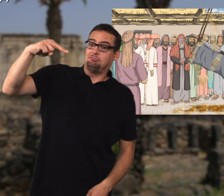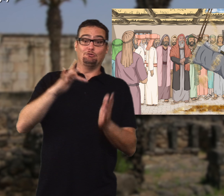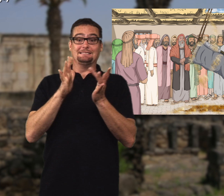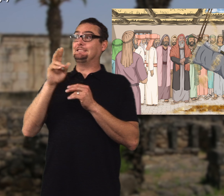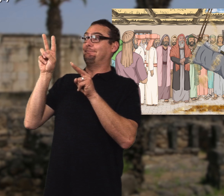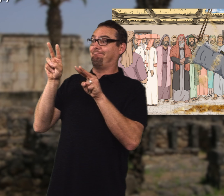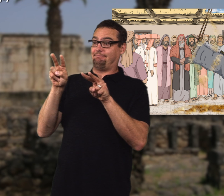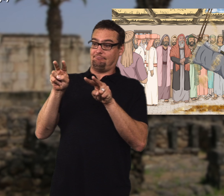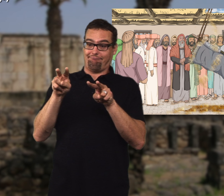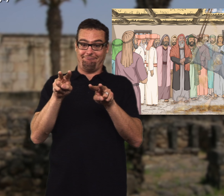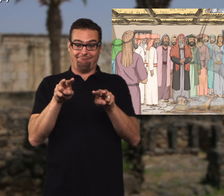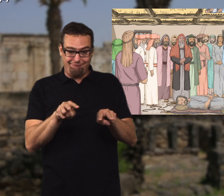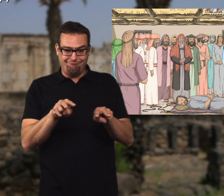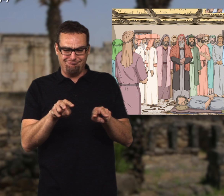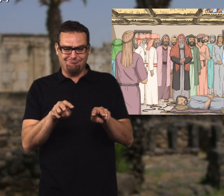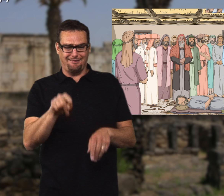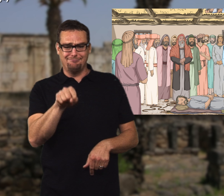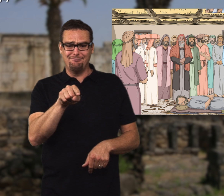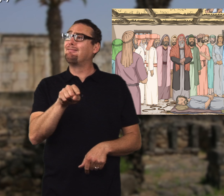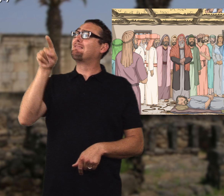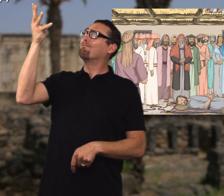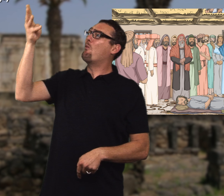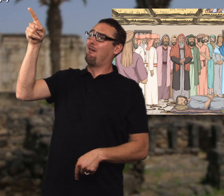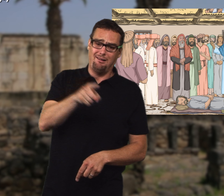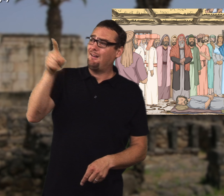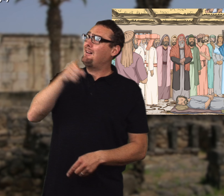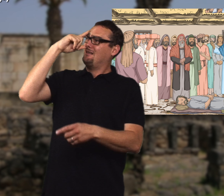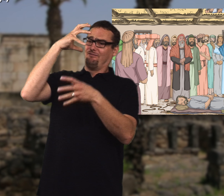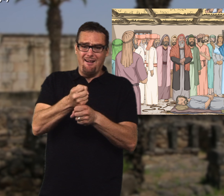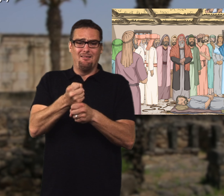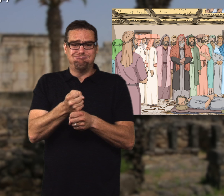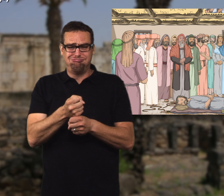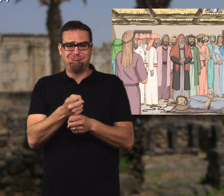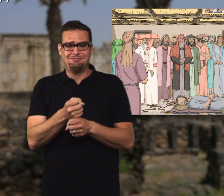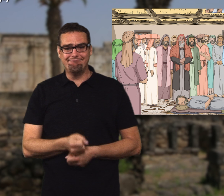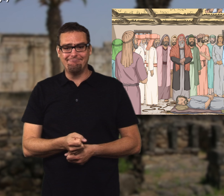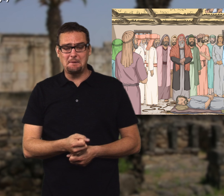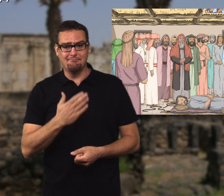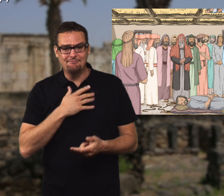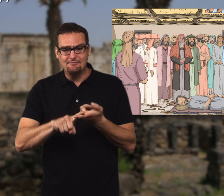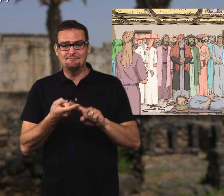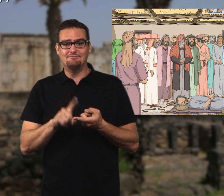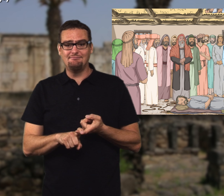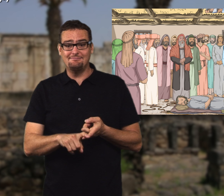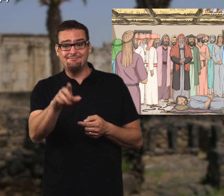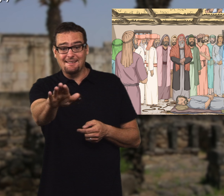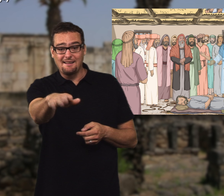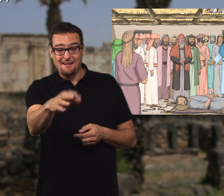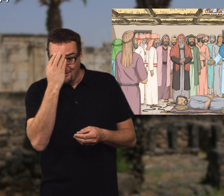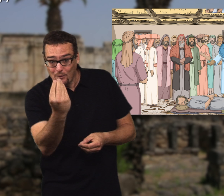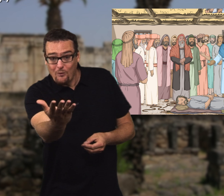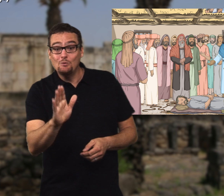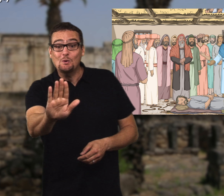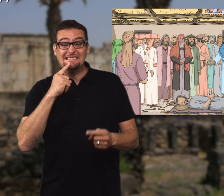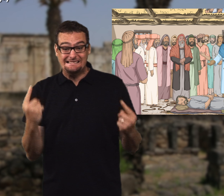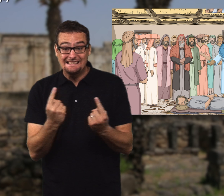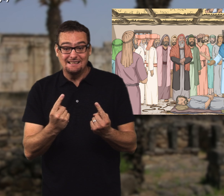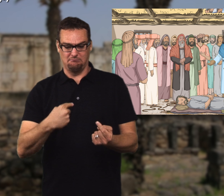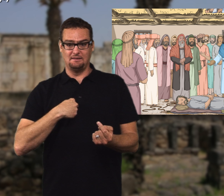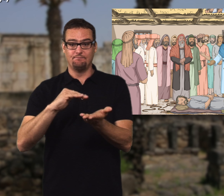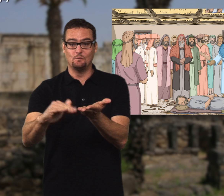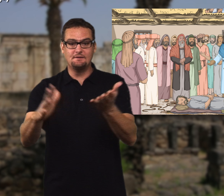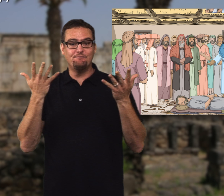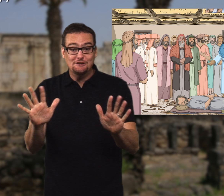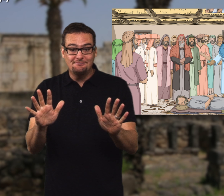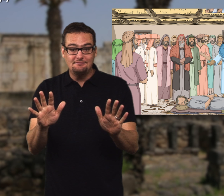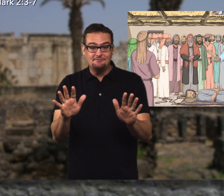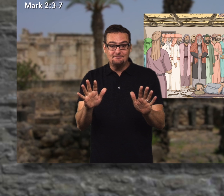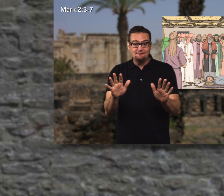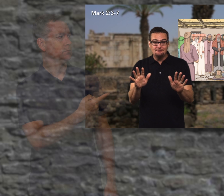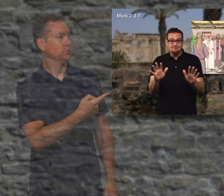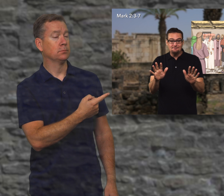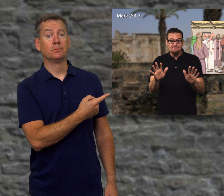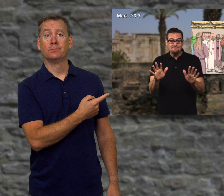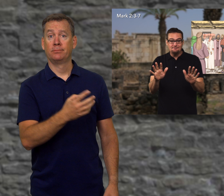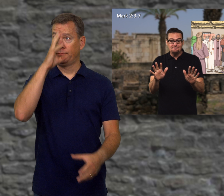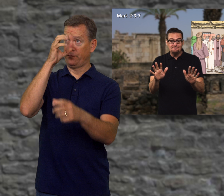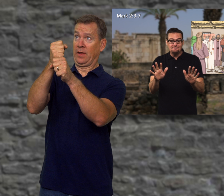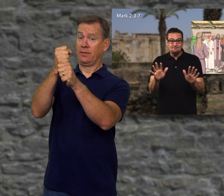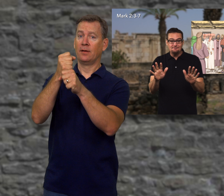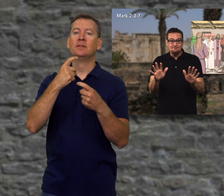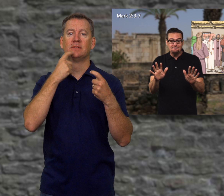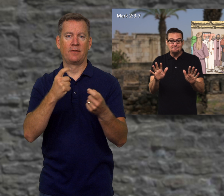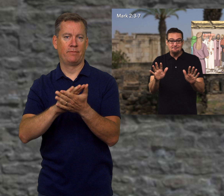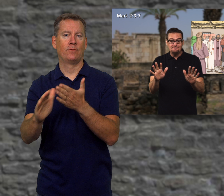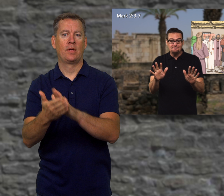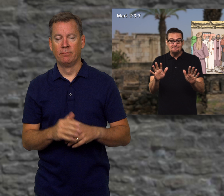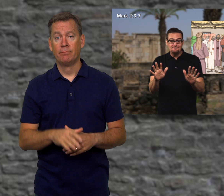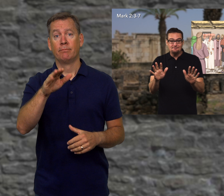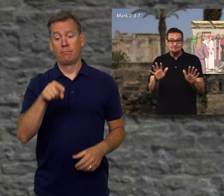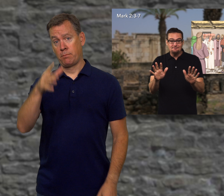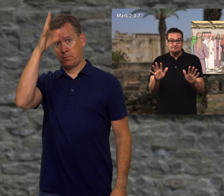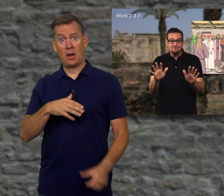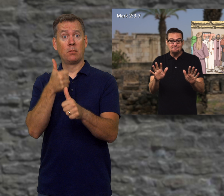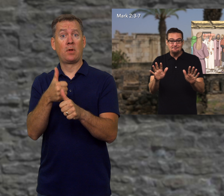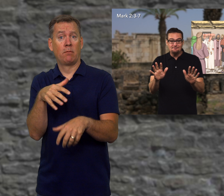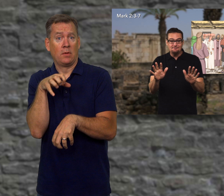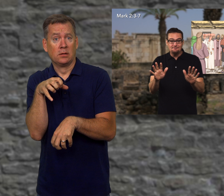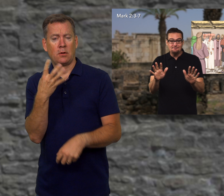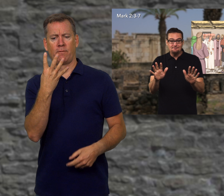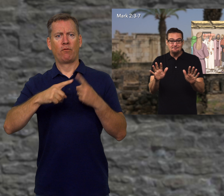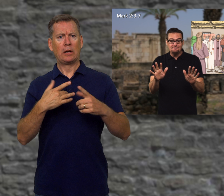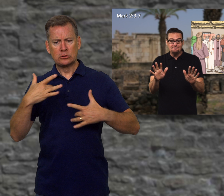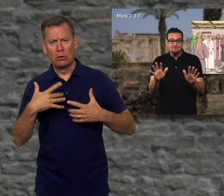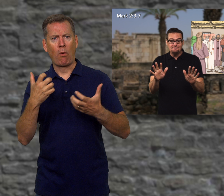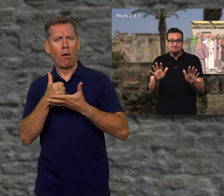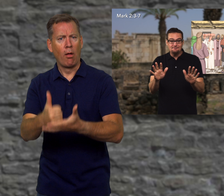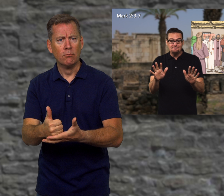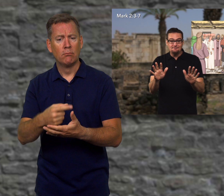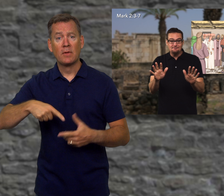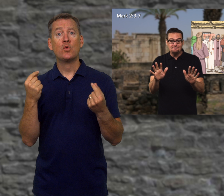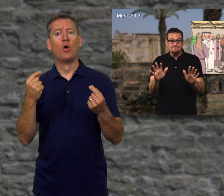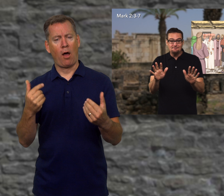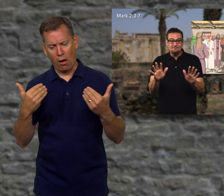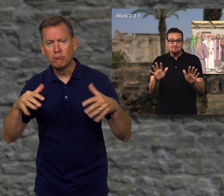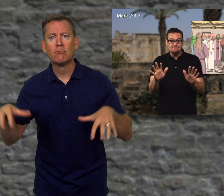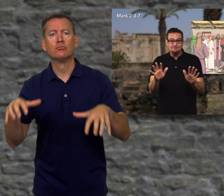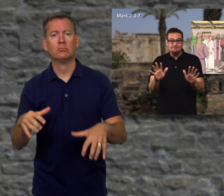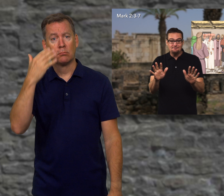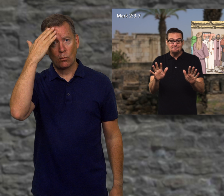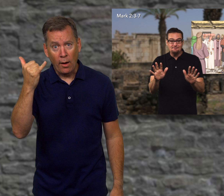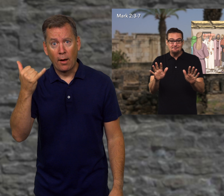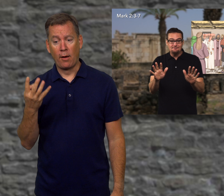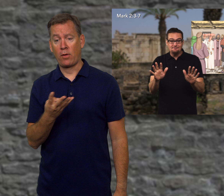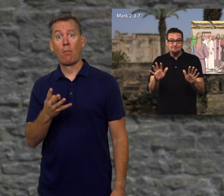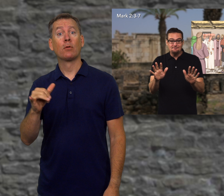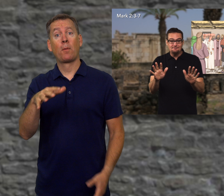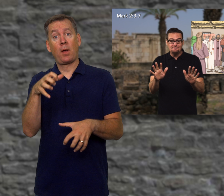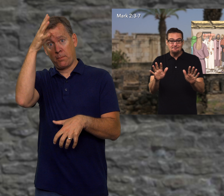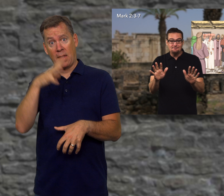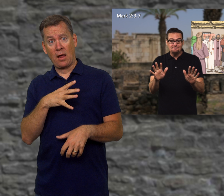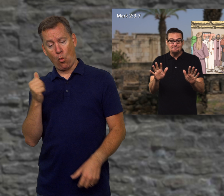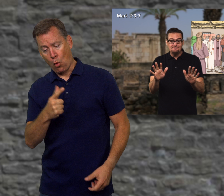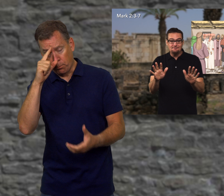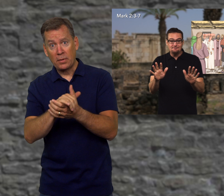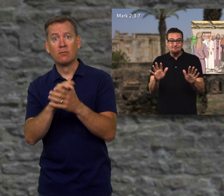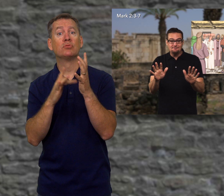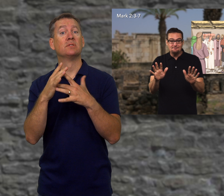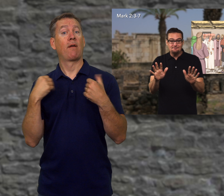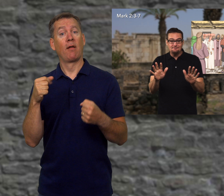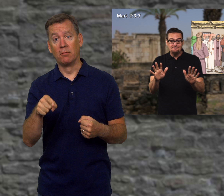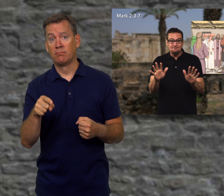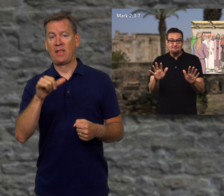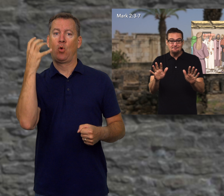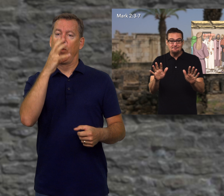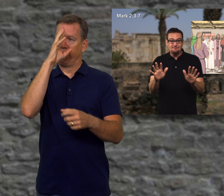When Jesus saw their faith, He said to the paralytic, “Son, your sins are forgiven.”